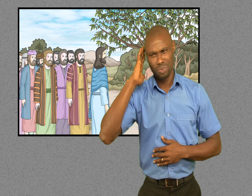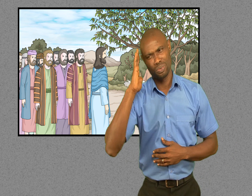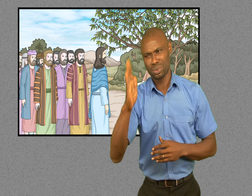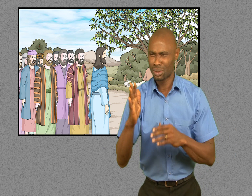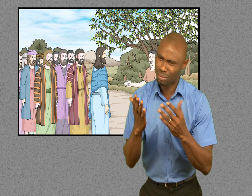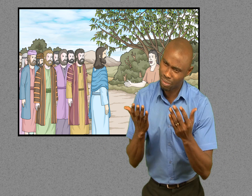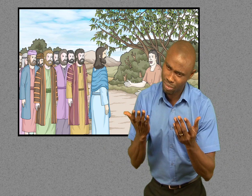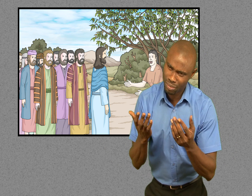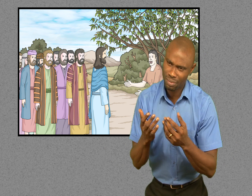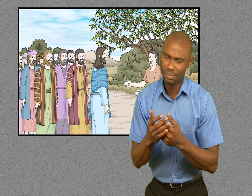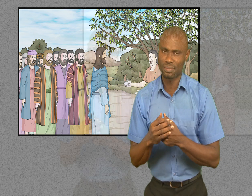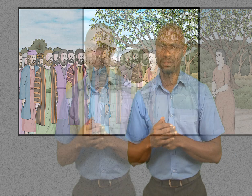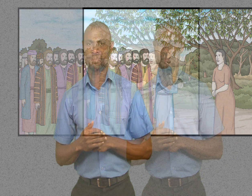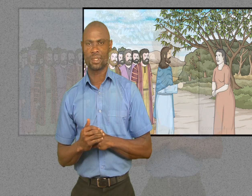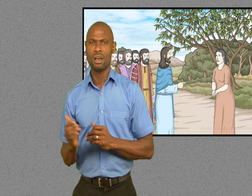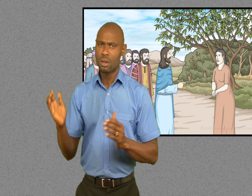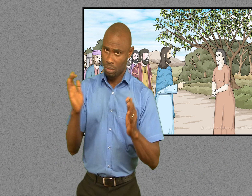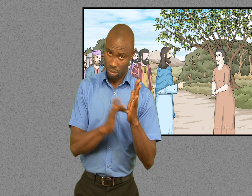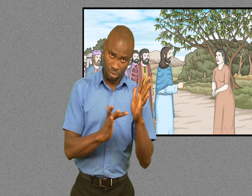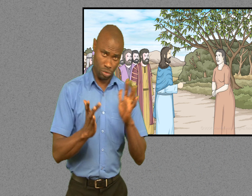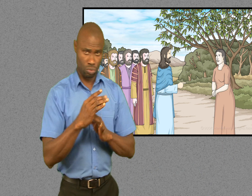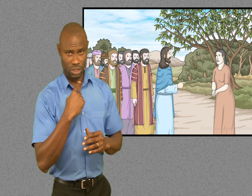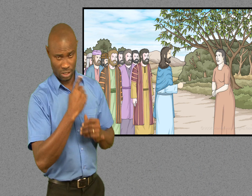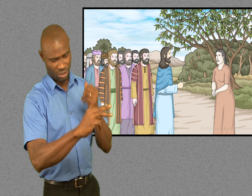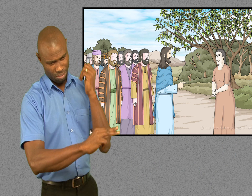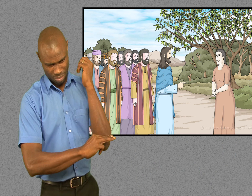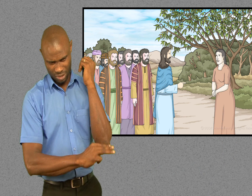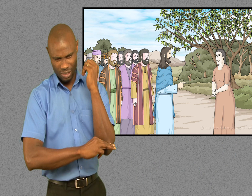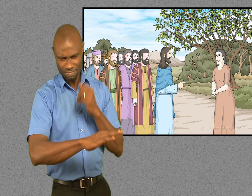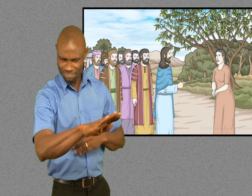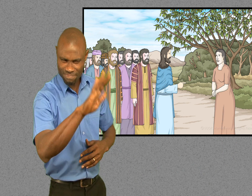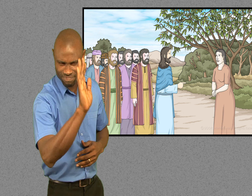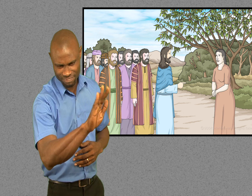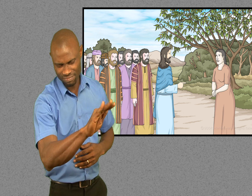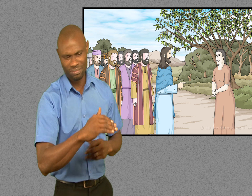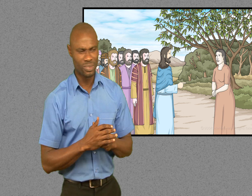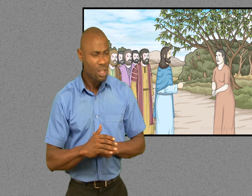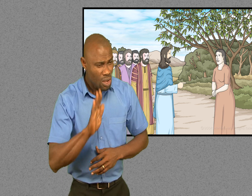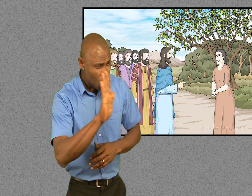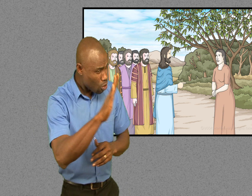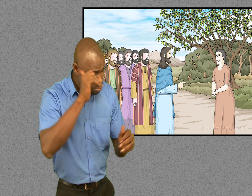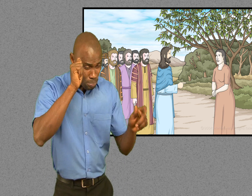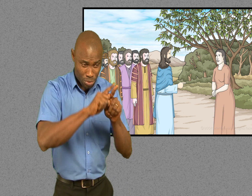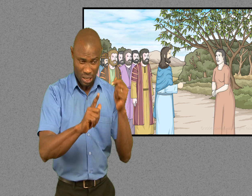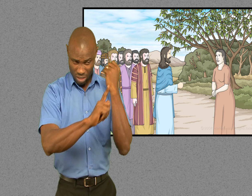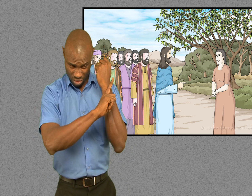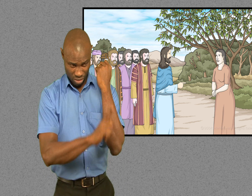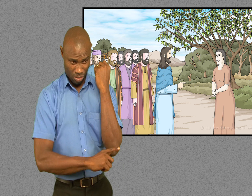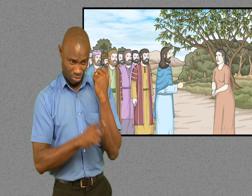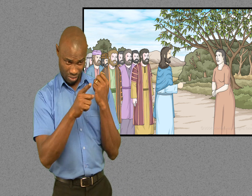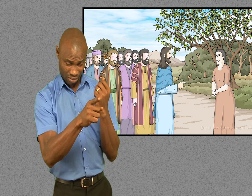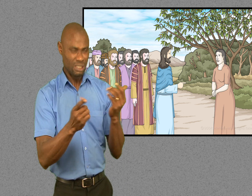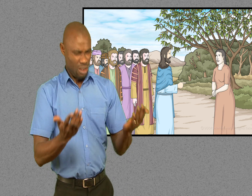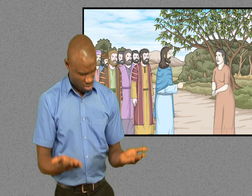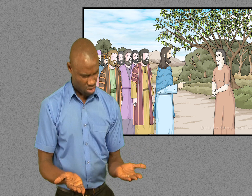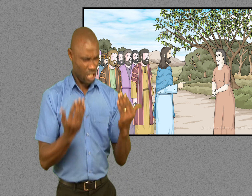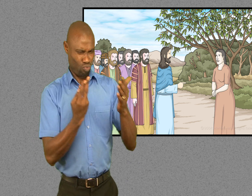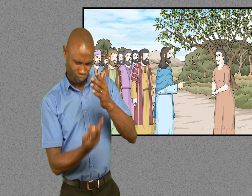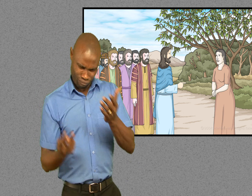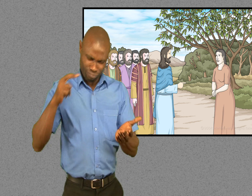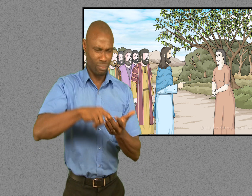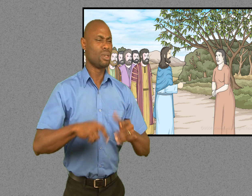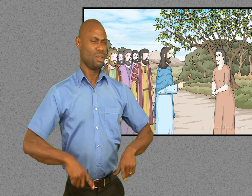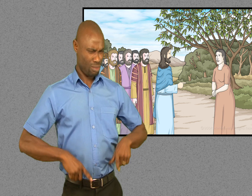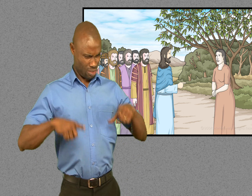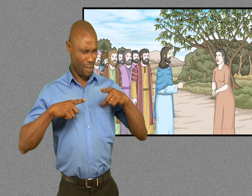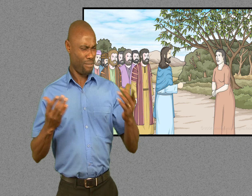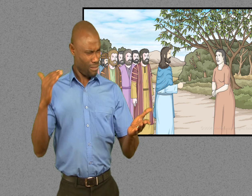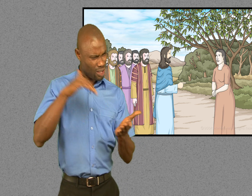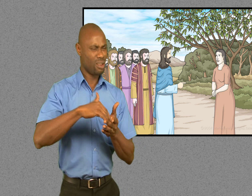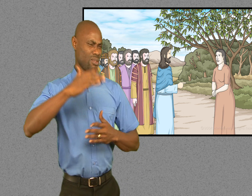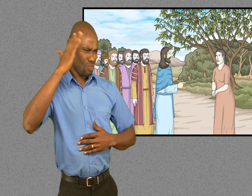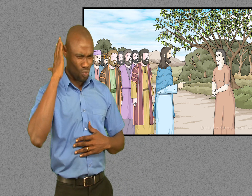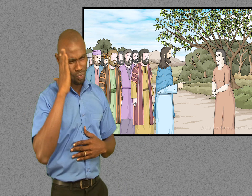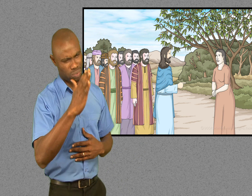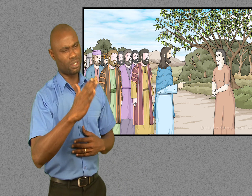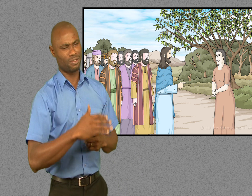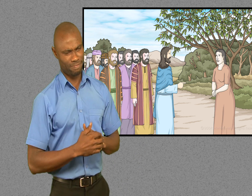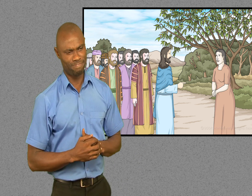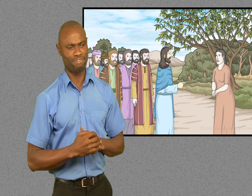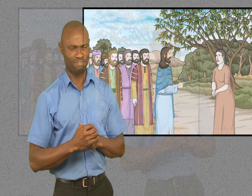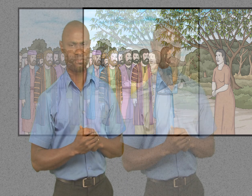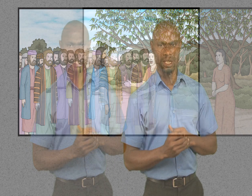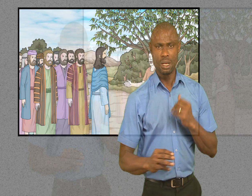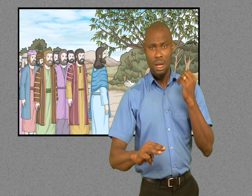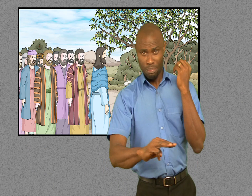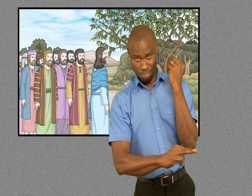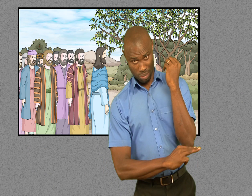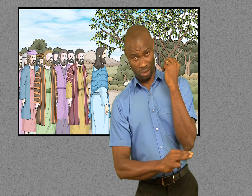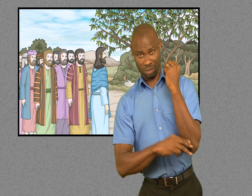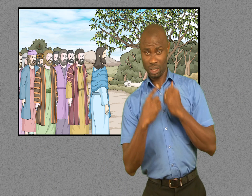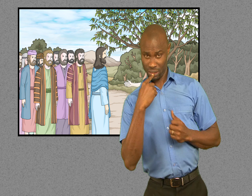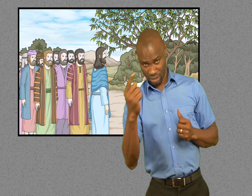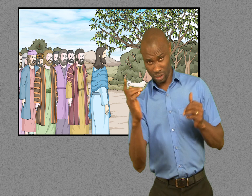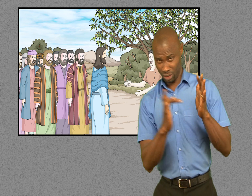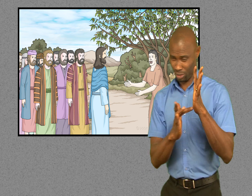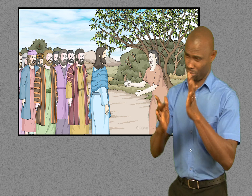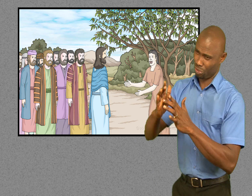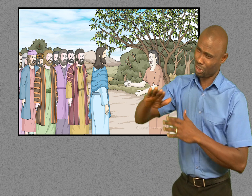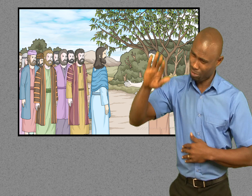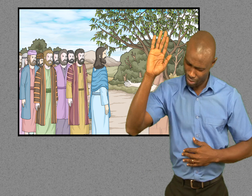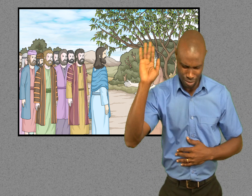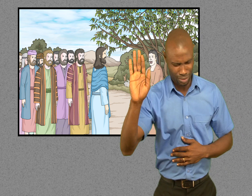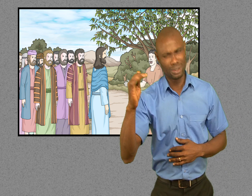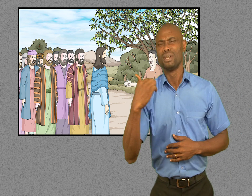“Your brother will rise again,” Jesus told her.